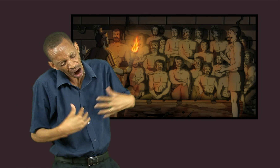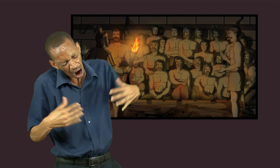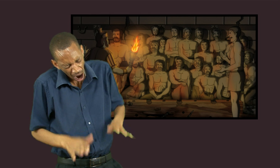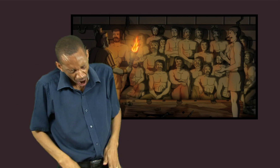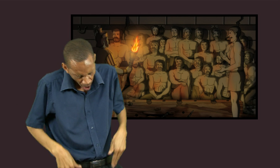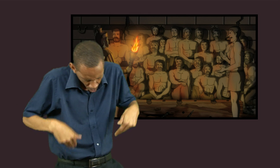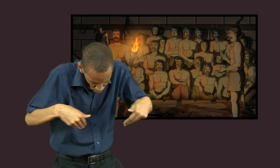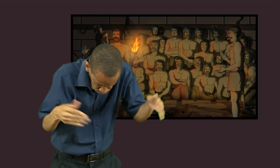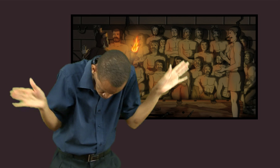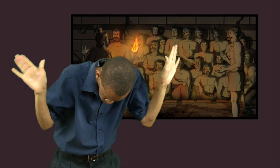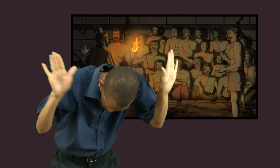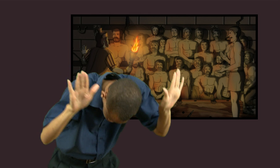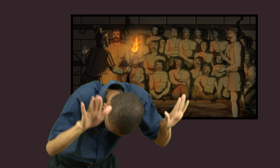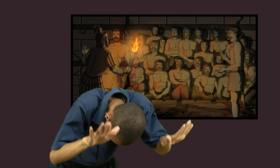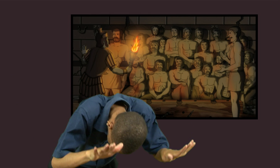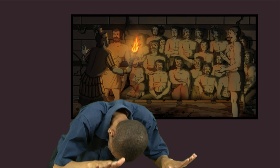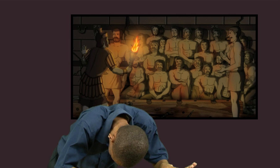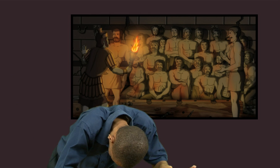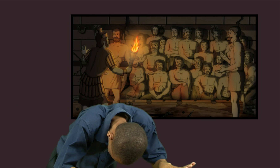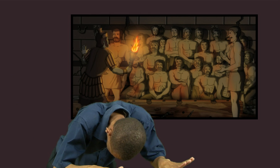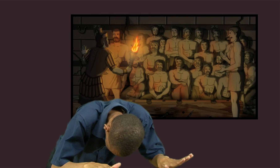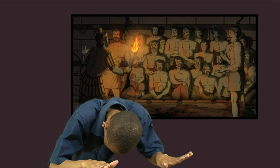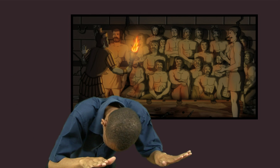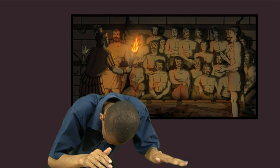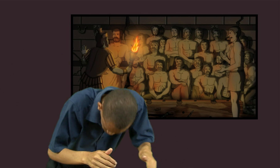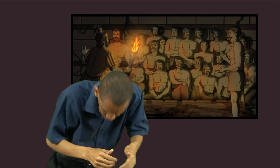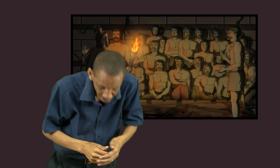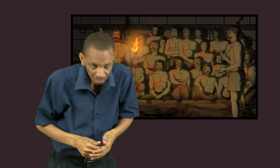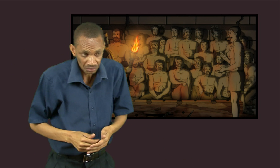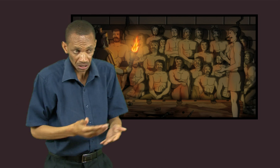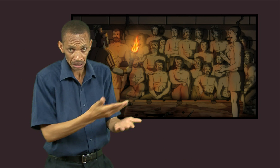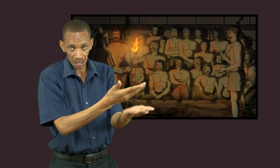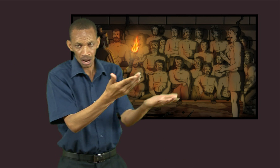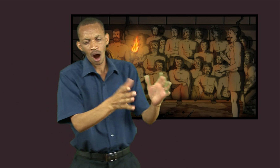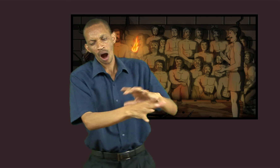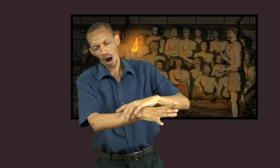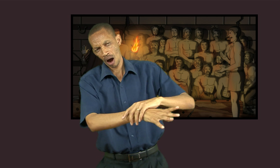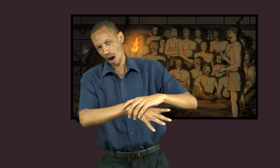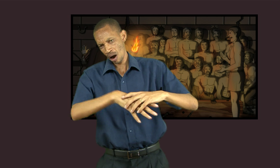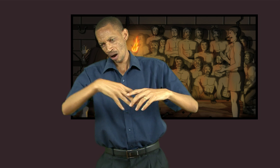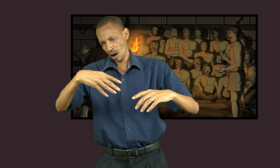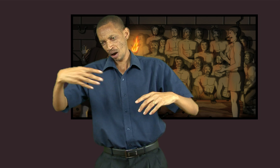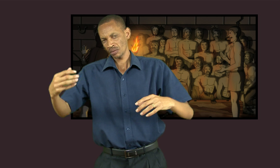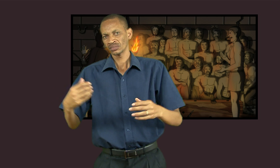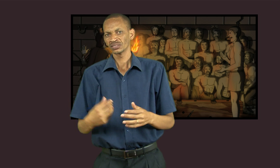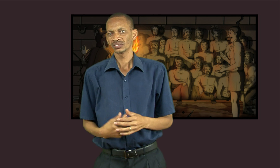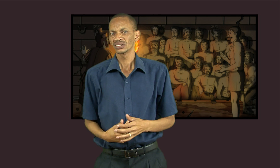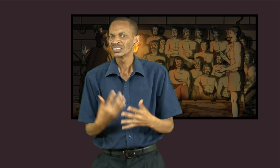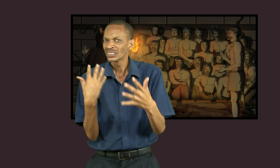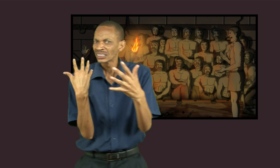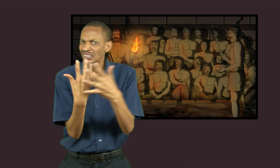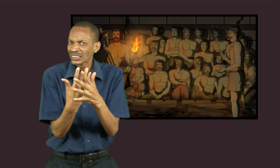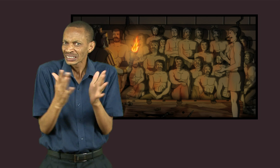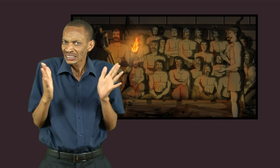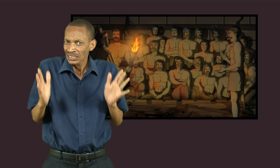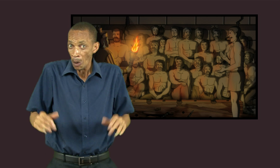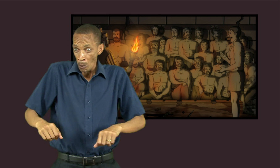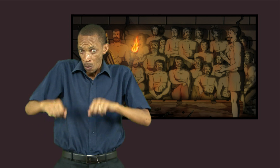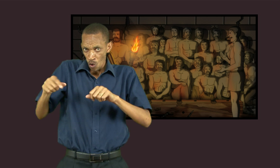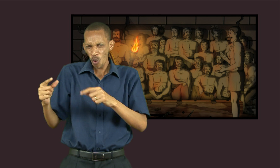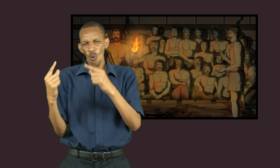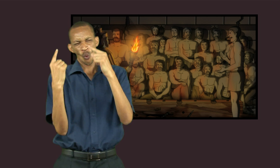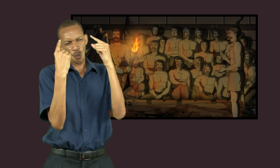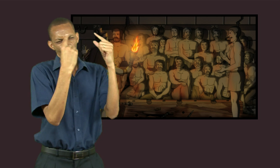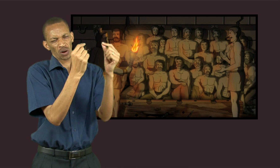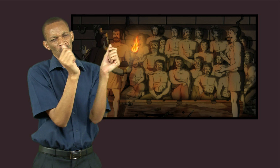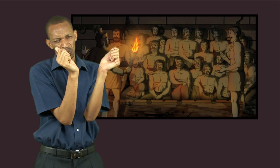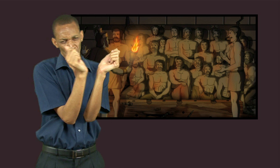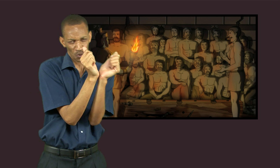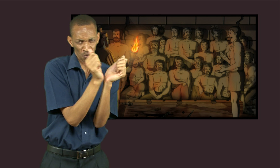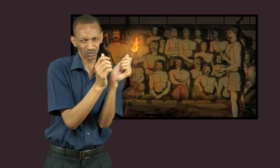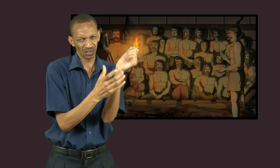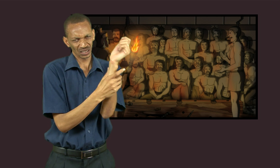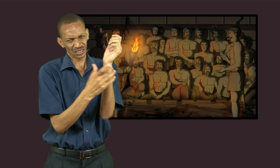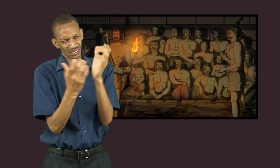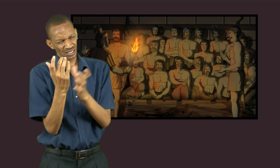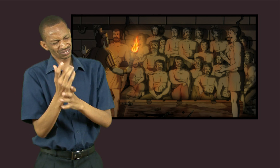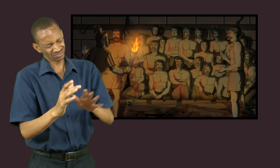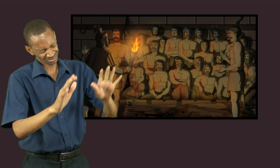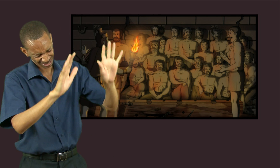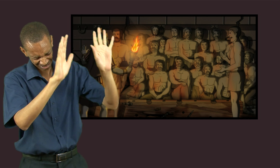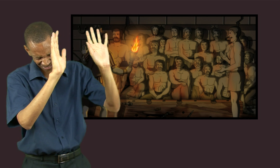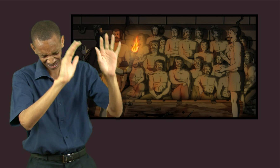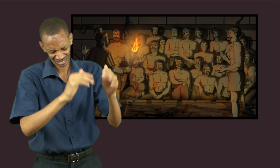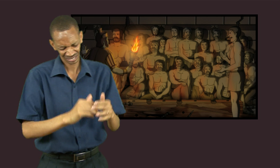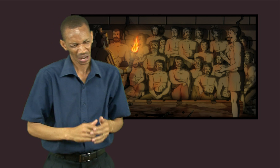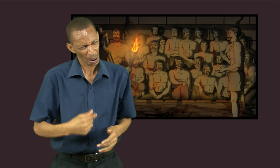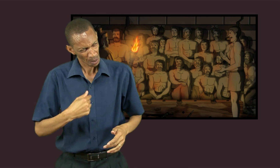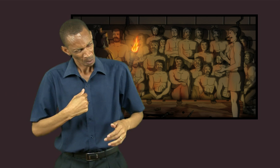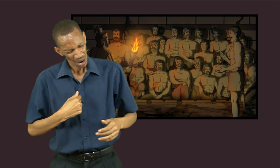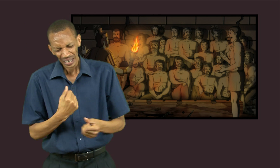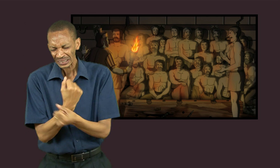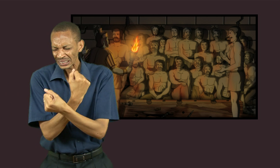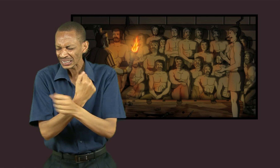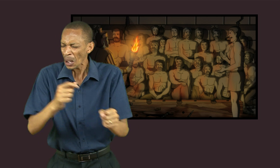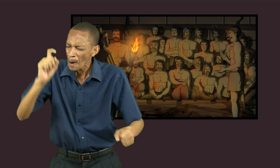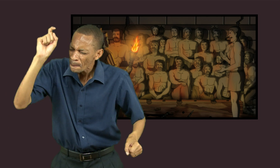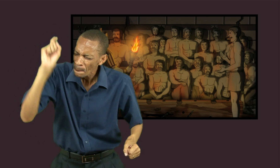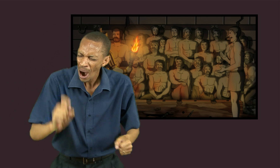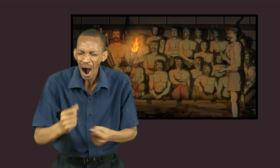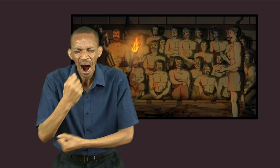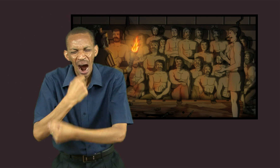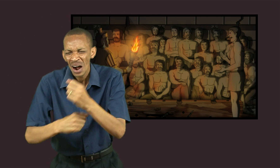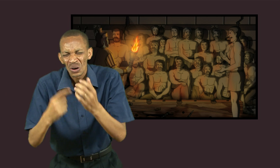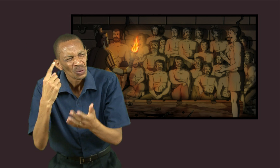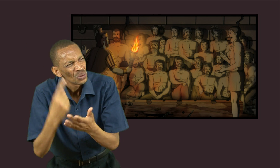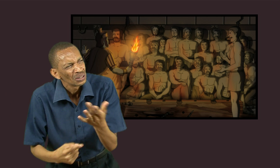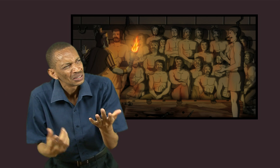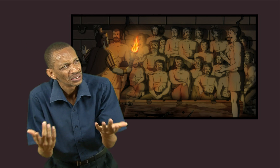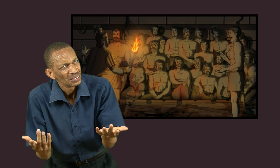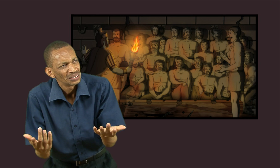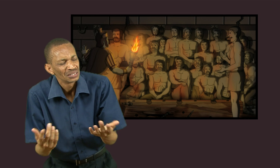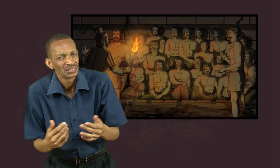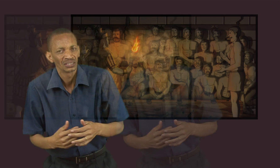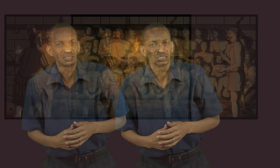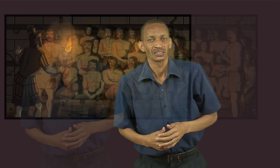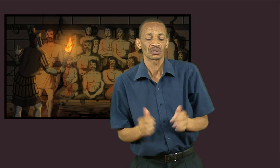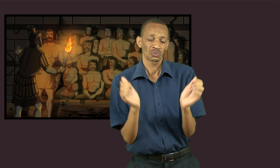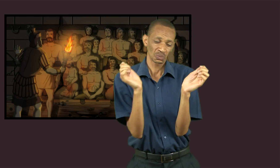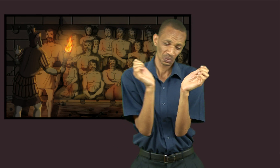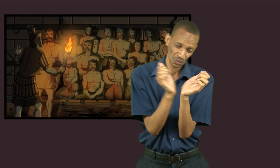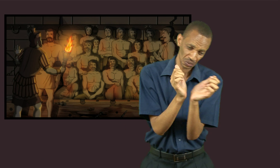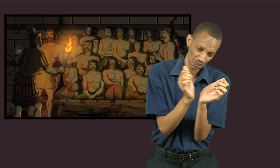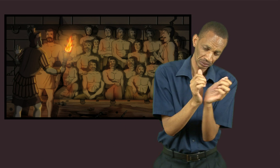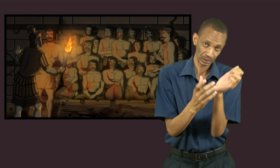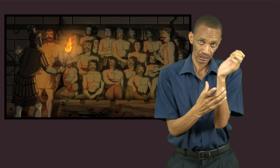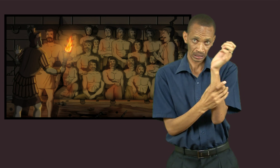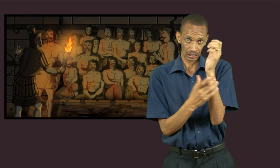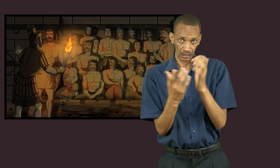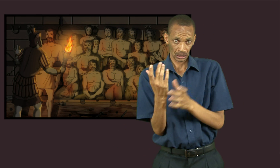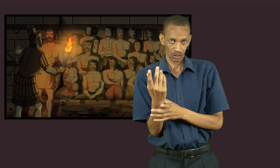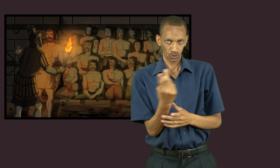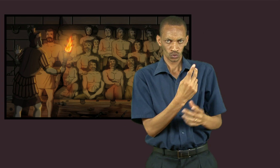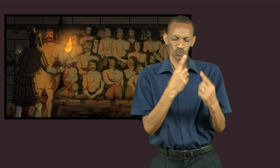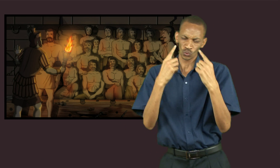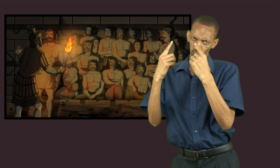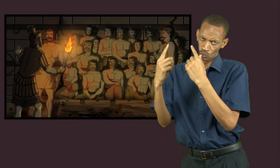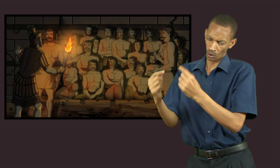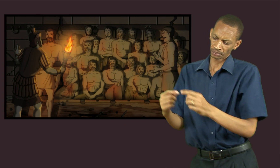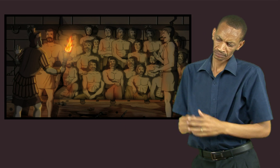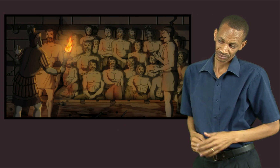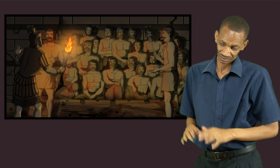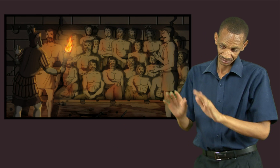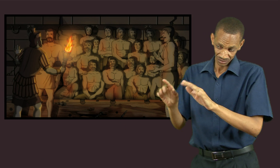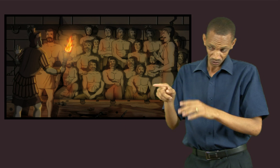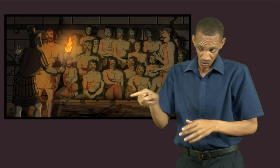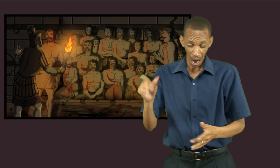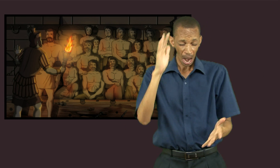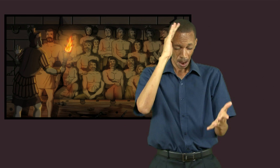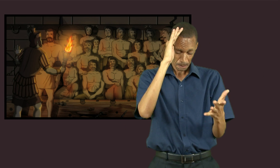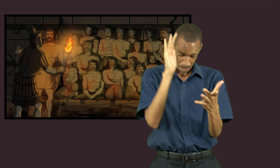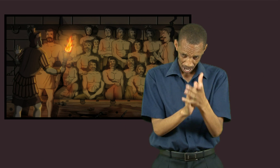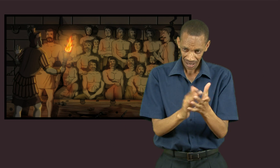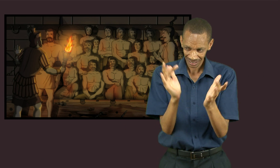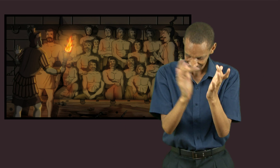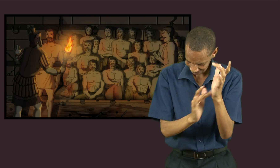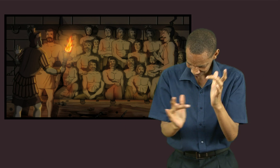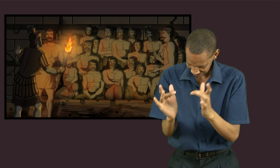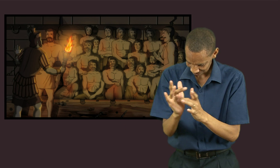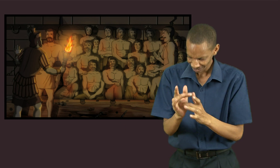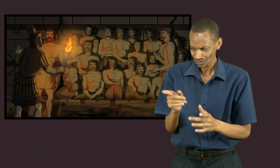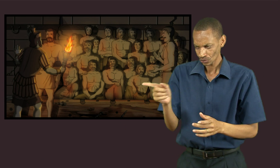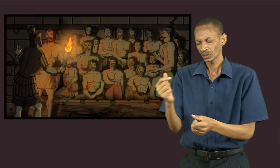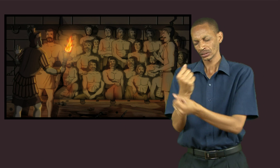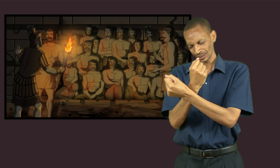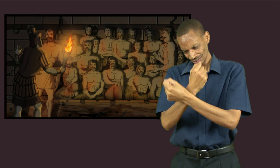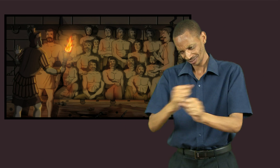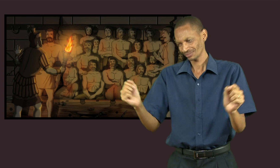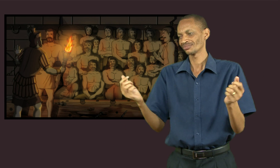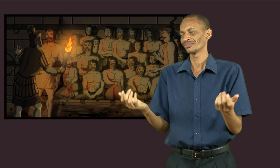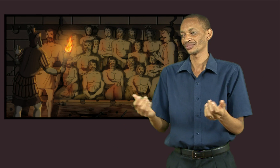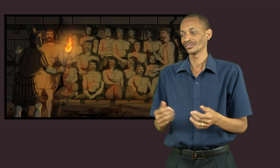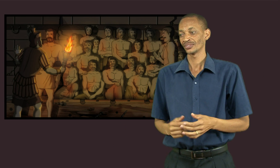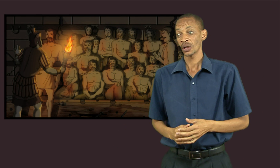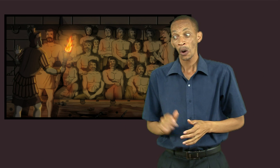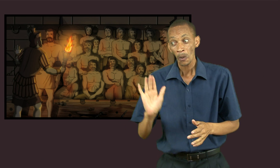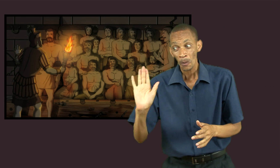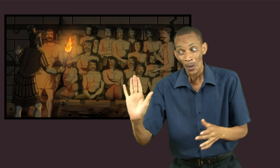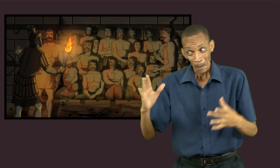Then he brought them out and asked, “Sirs, what must I do to be saved?”